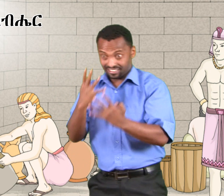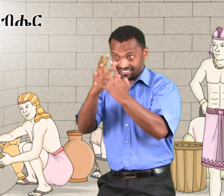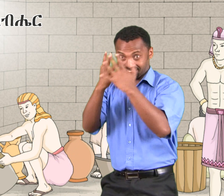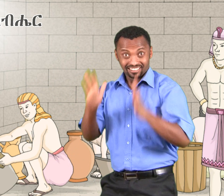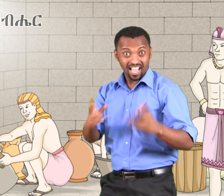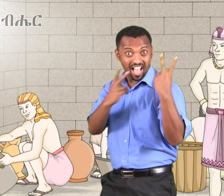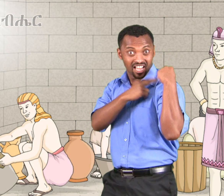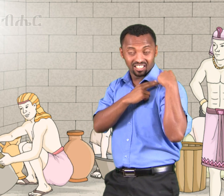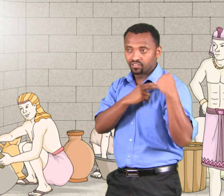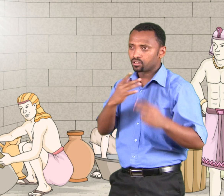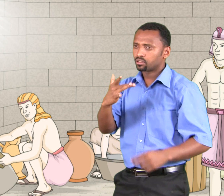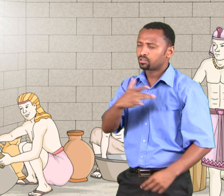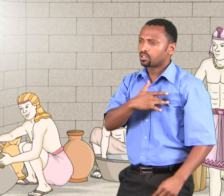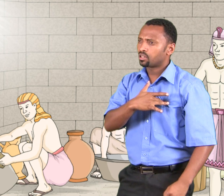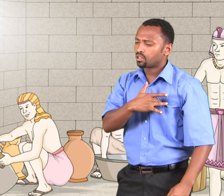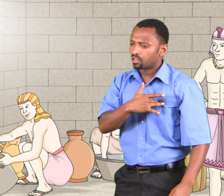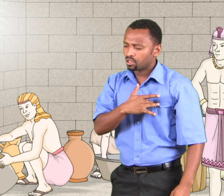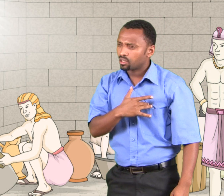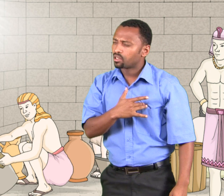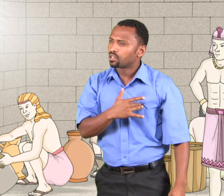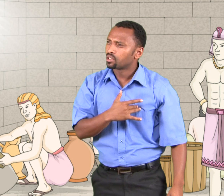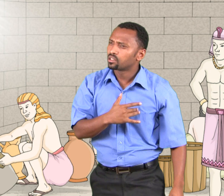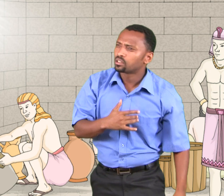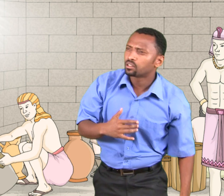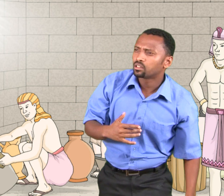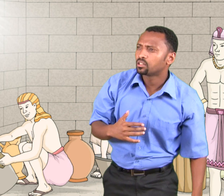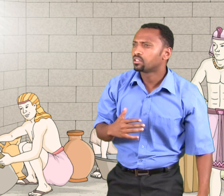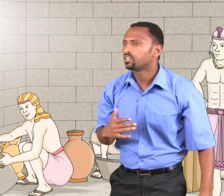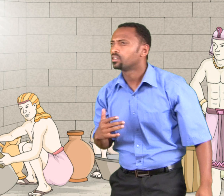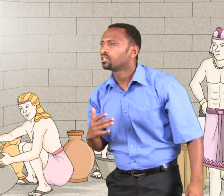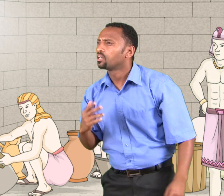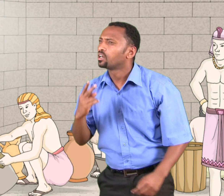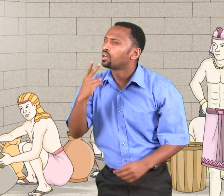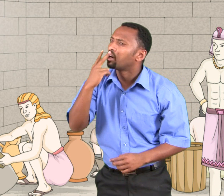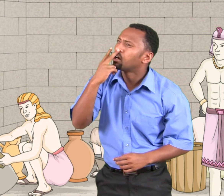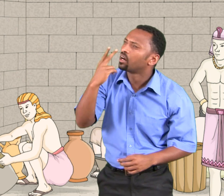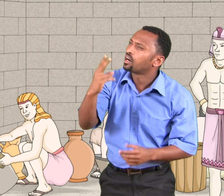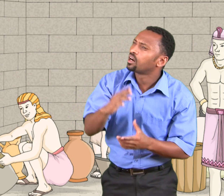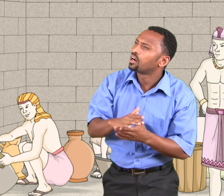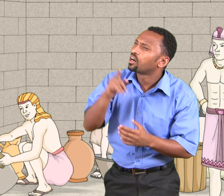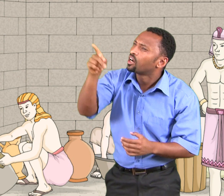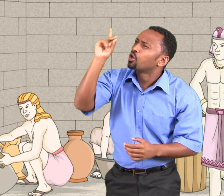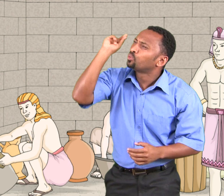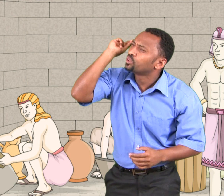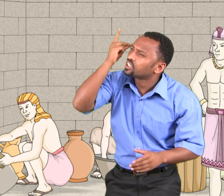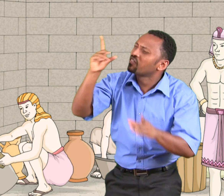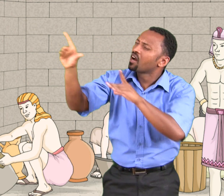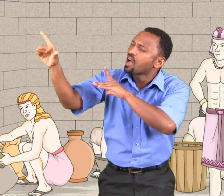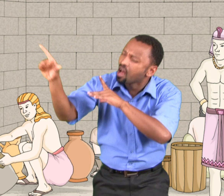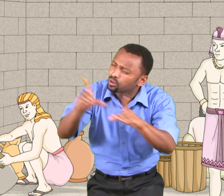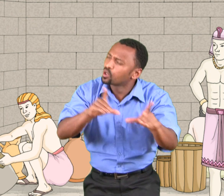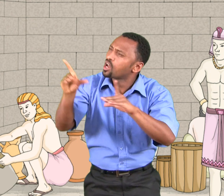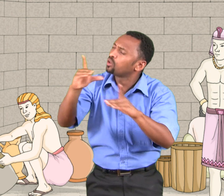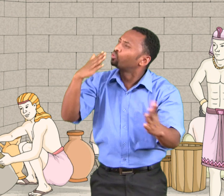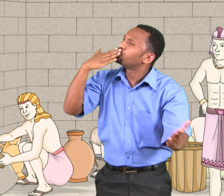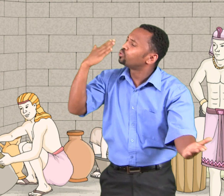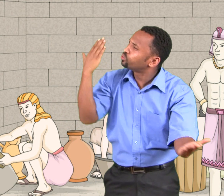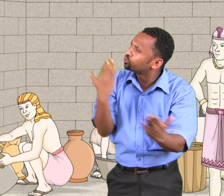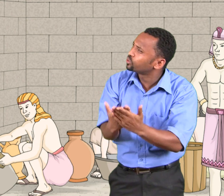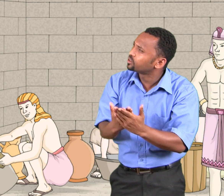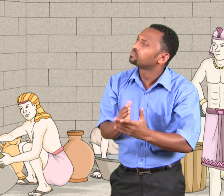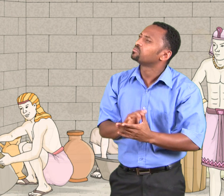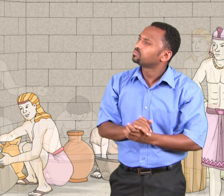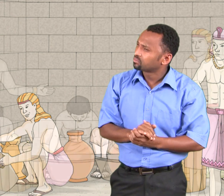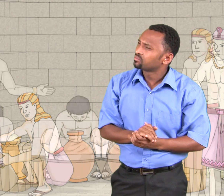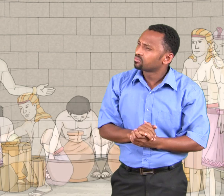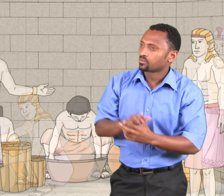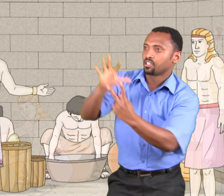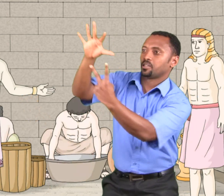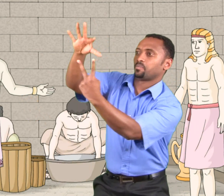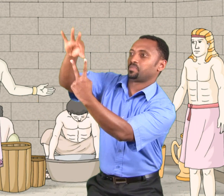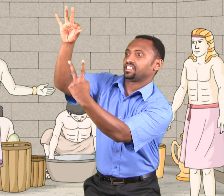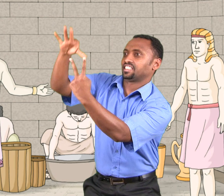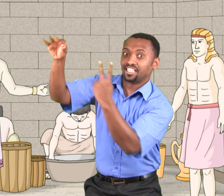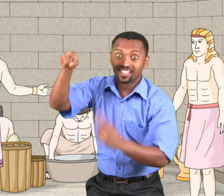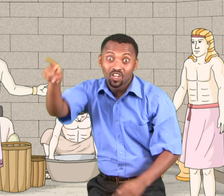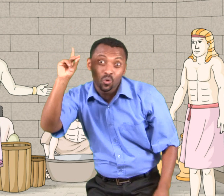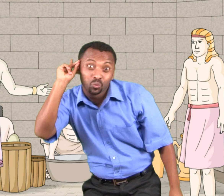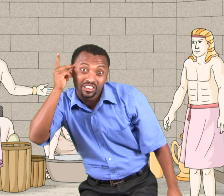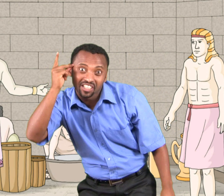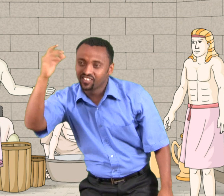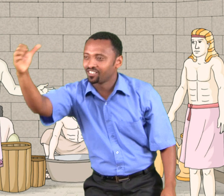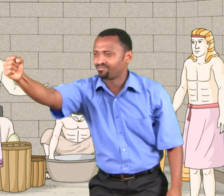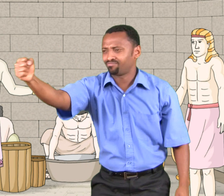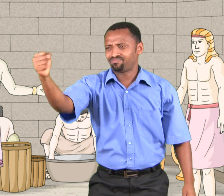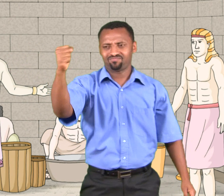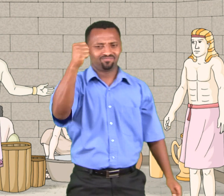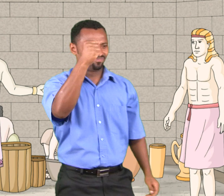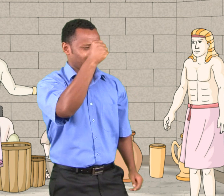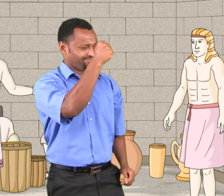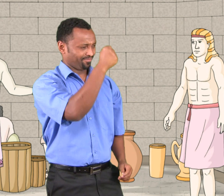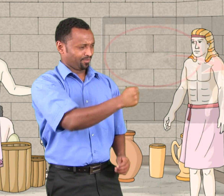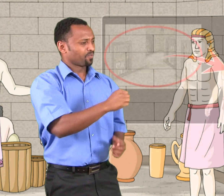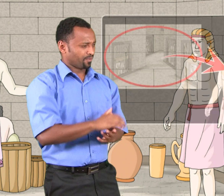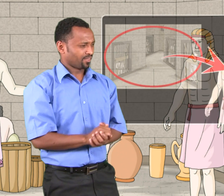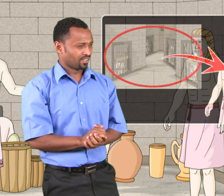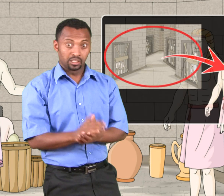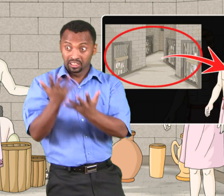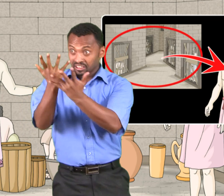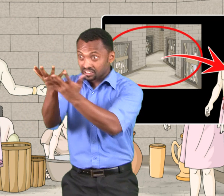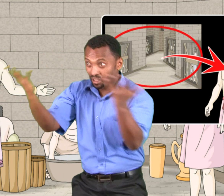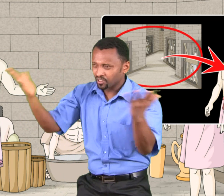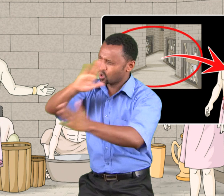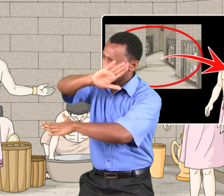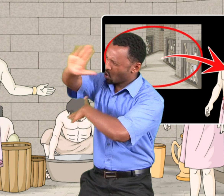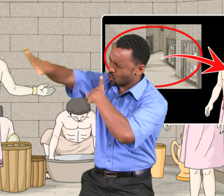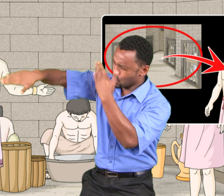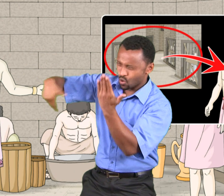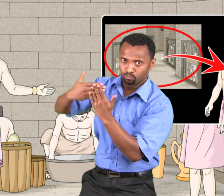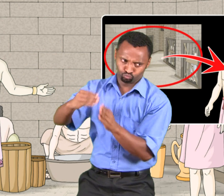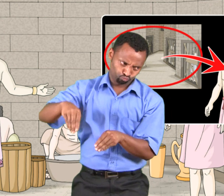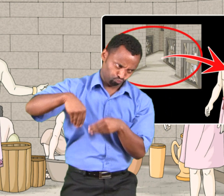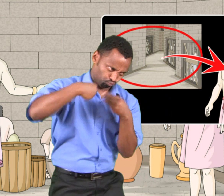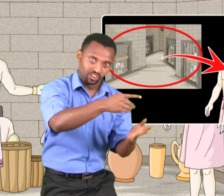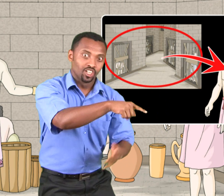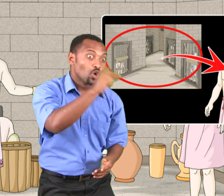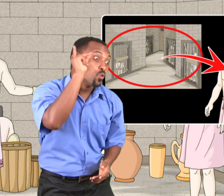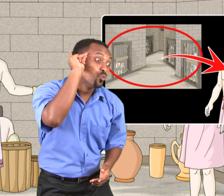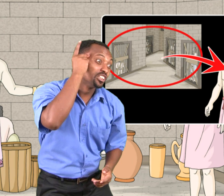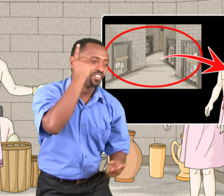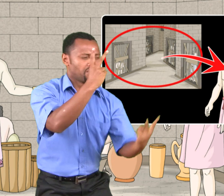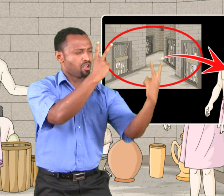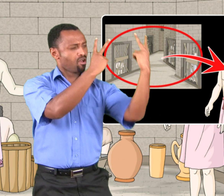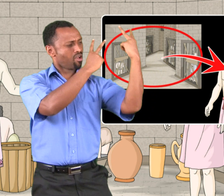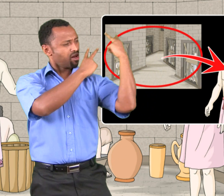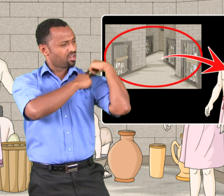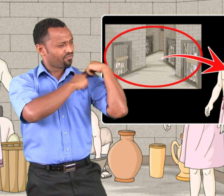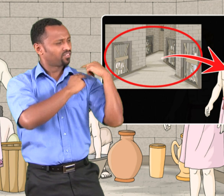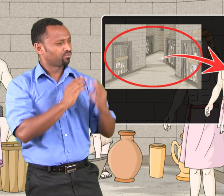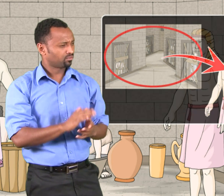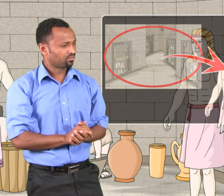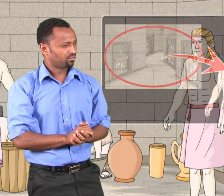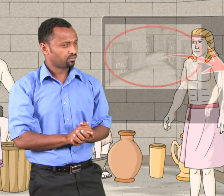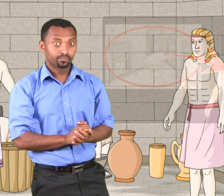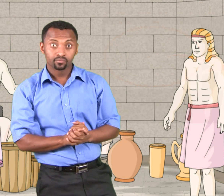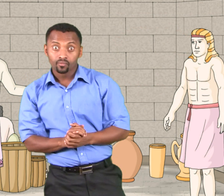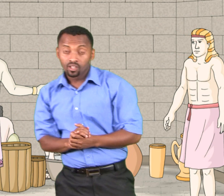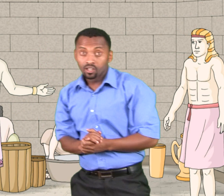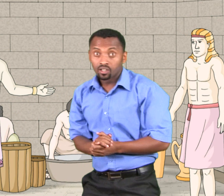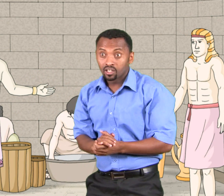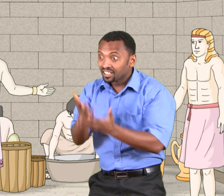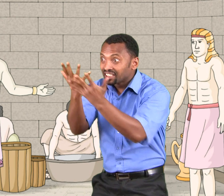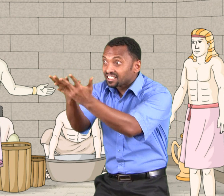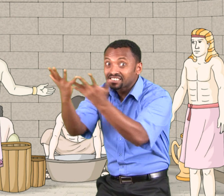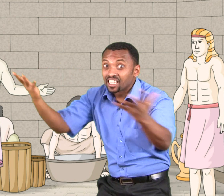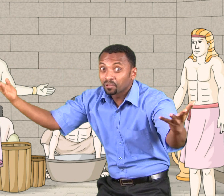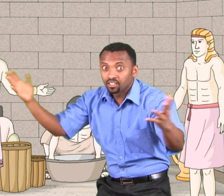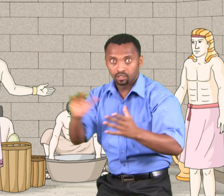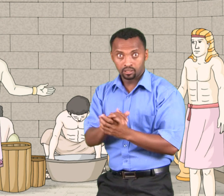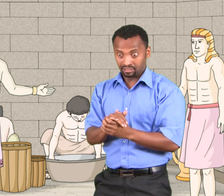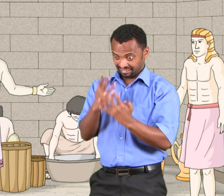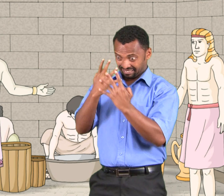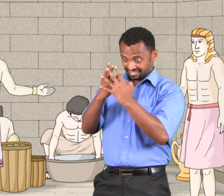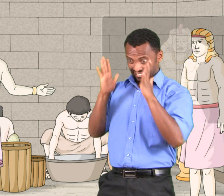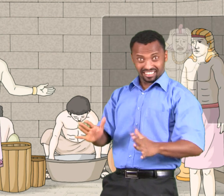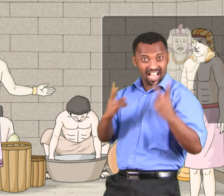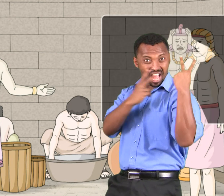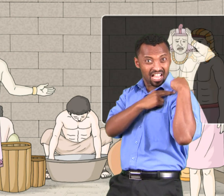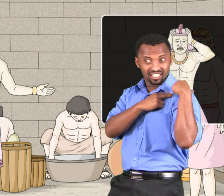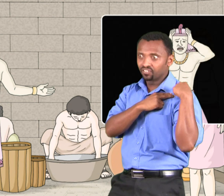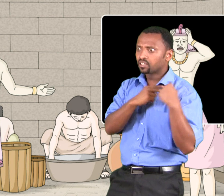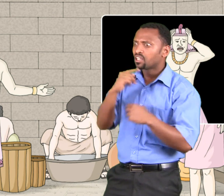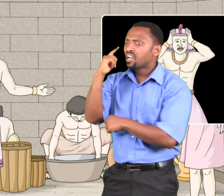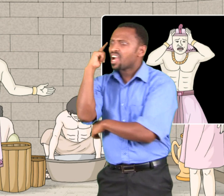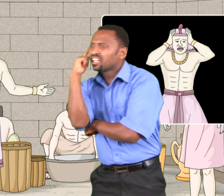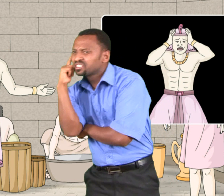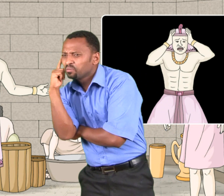And the warden put all the prisoners under Joseph’s care, so that he was responsible for all that was done in the prison.